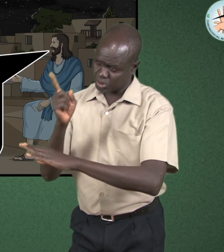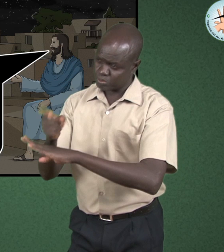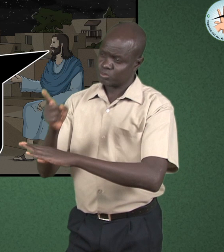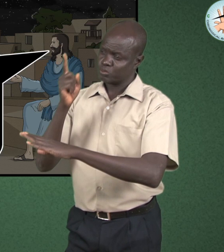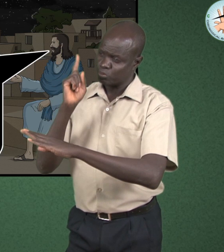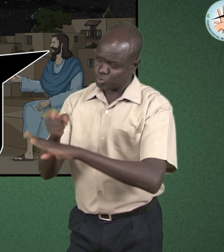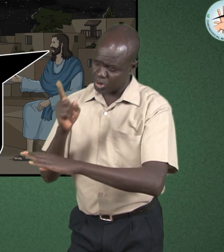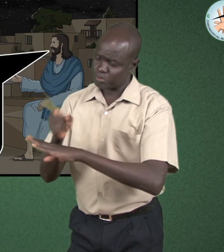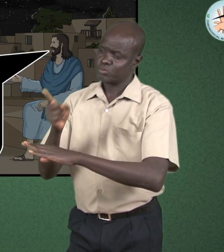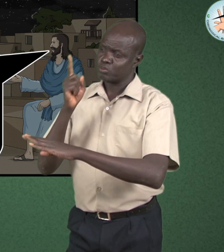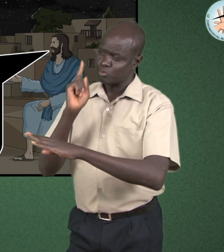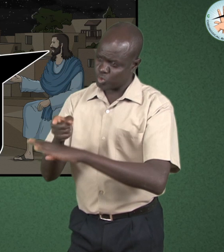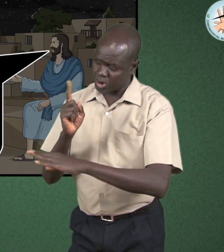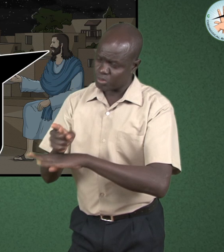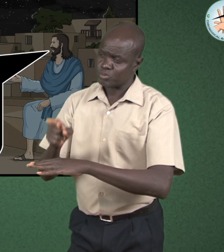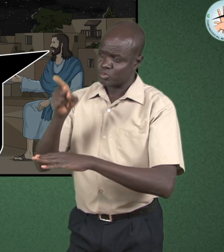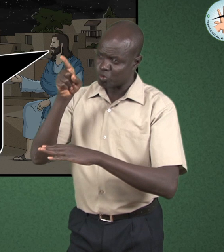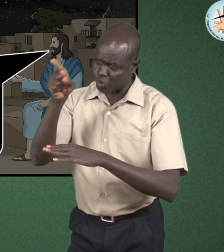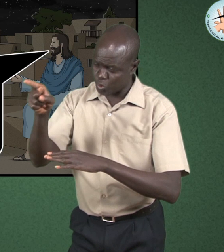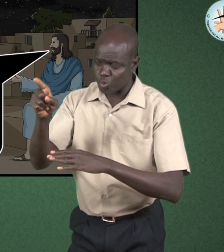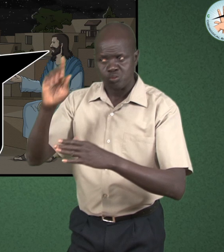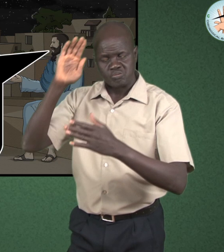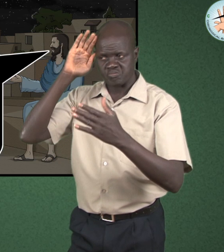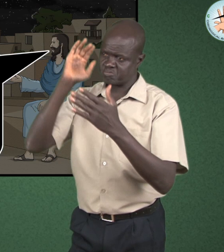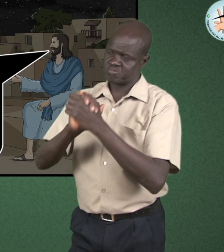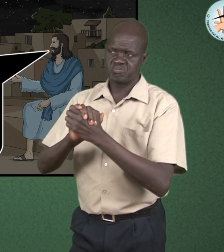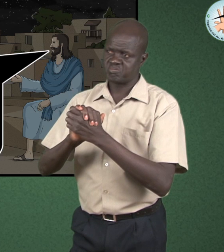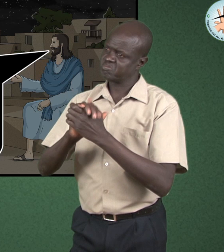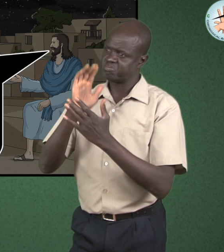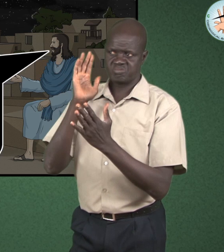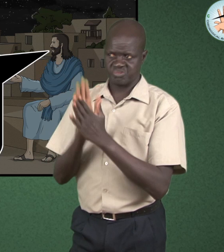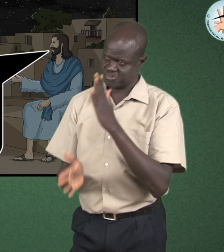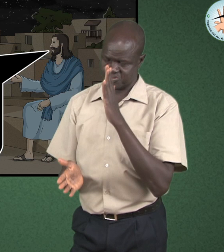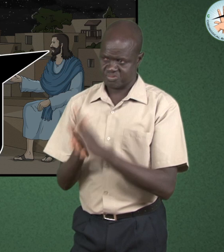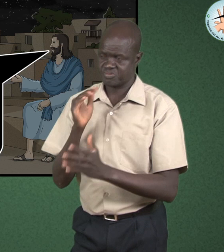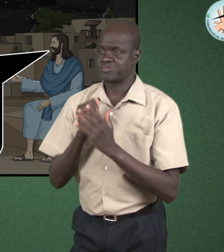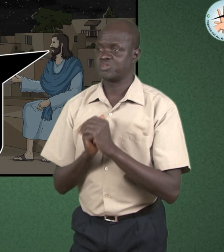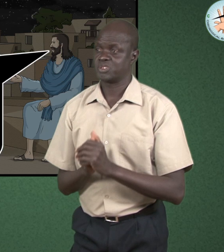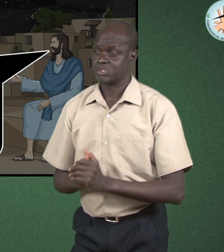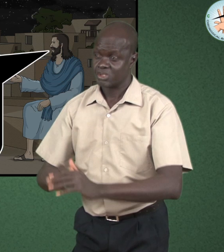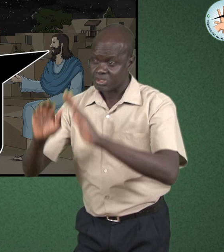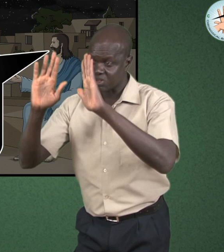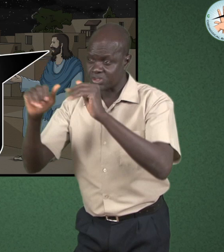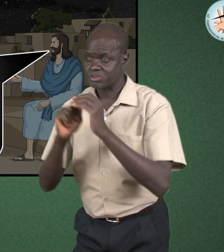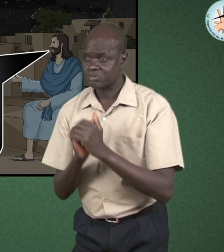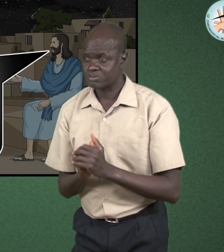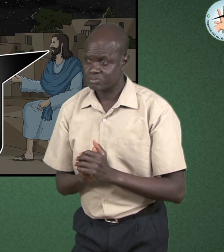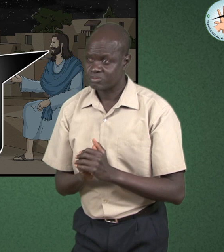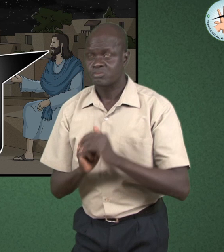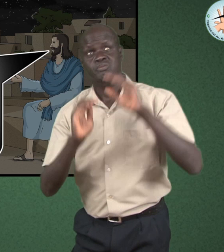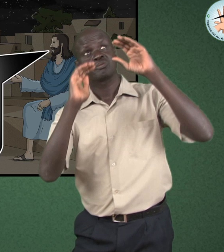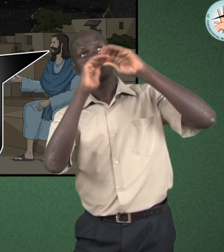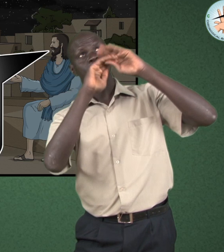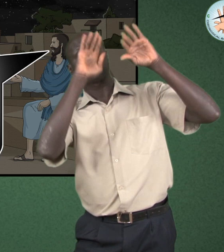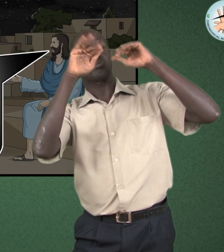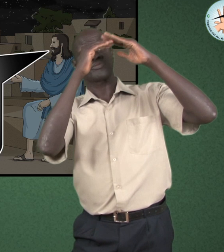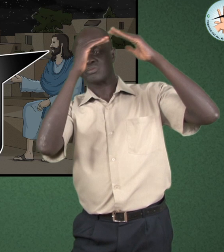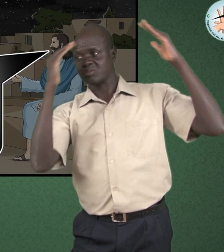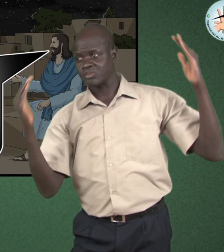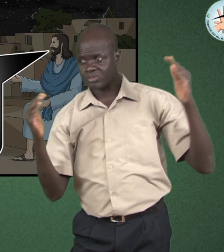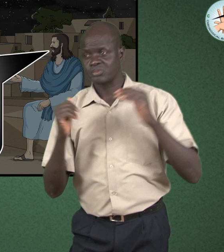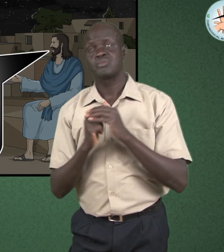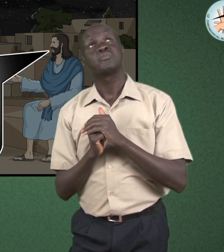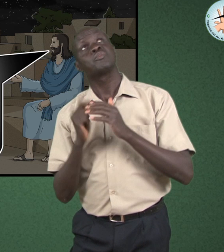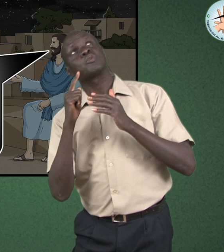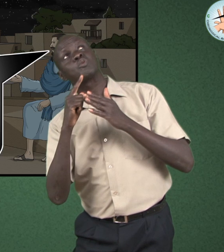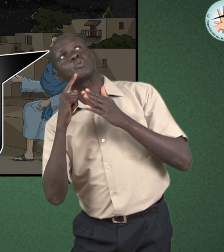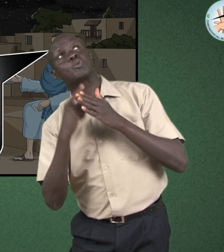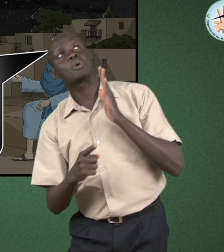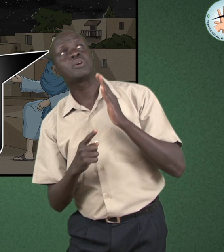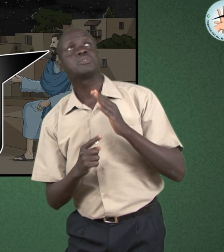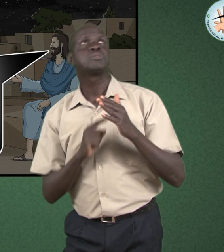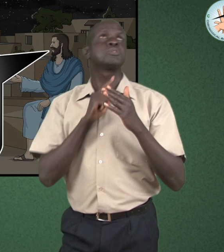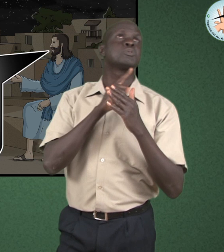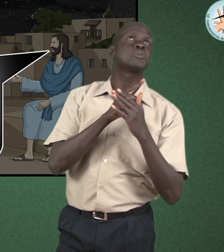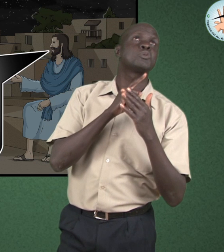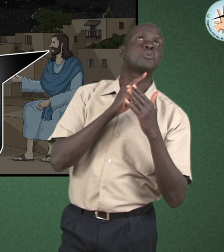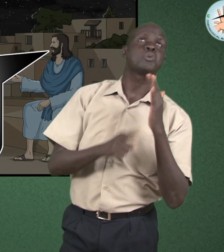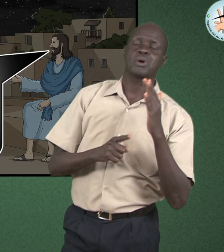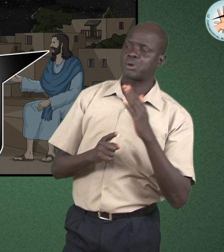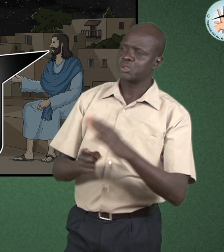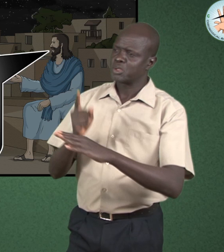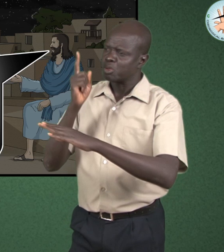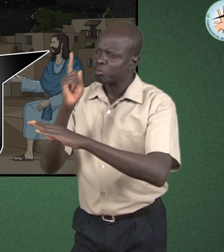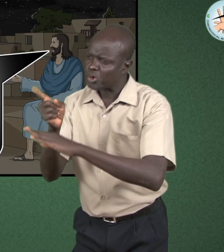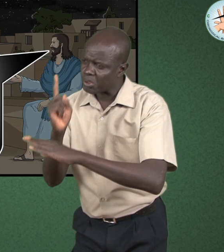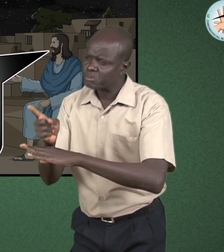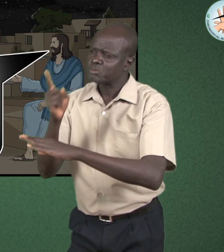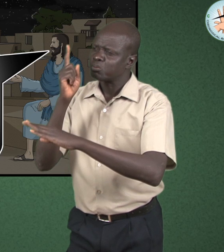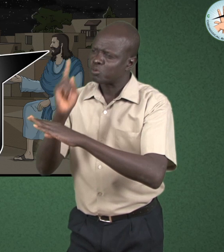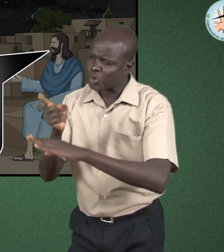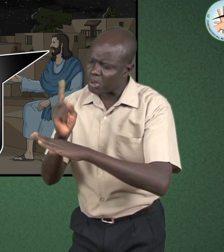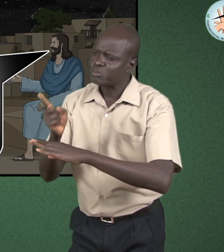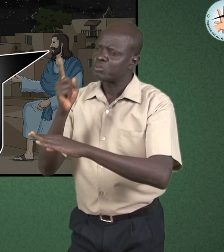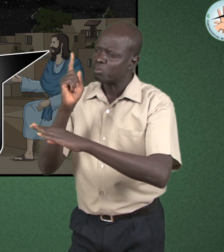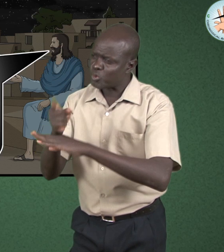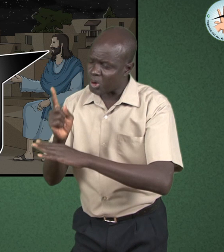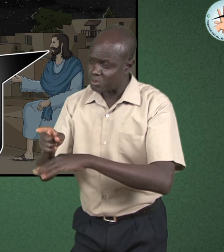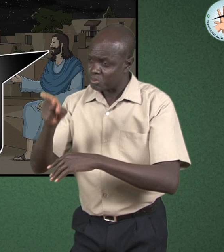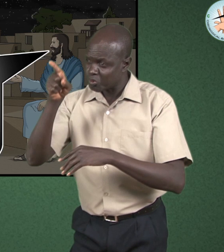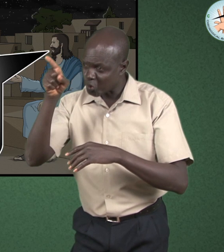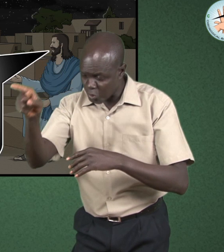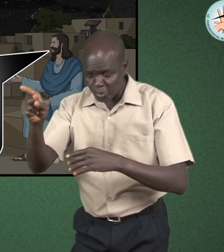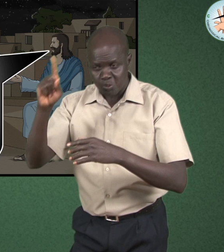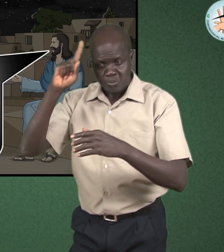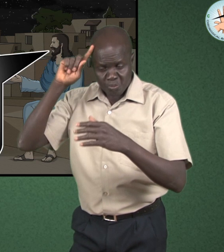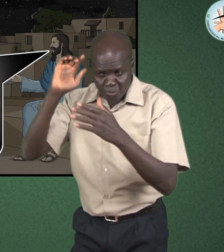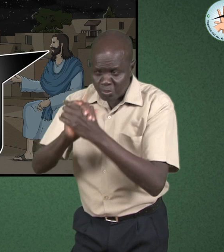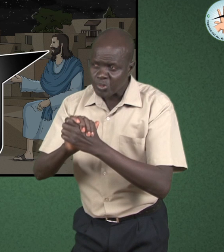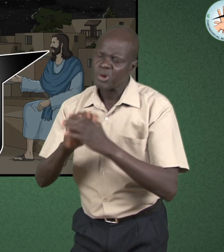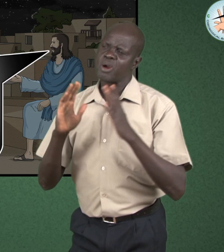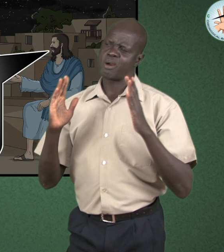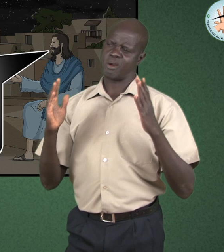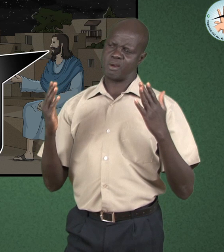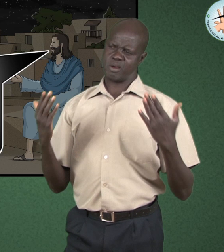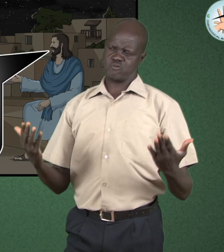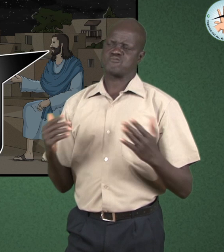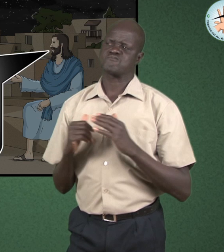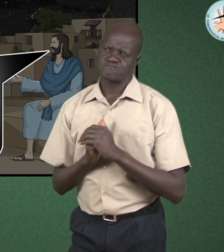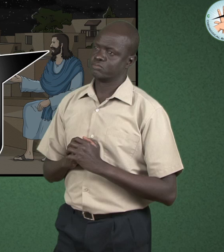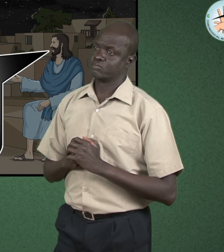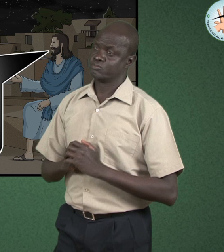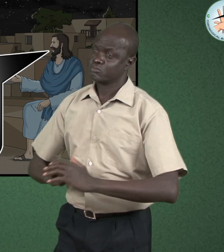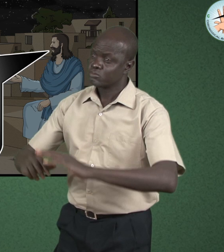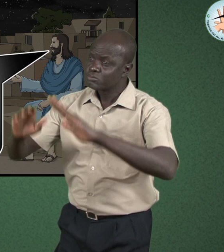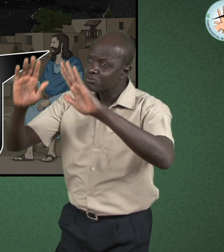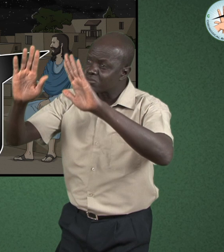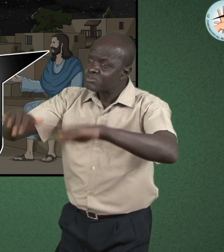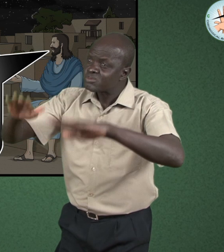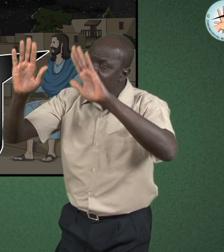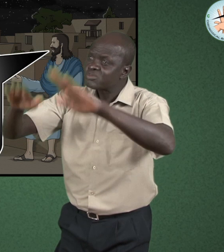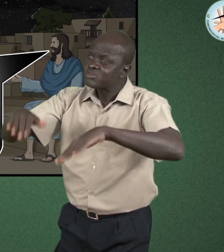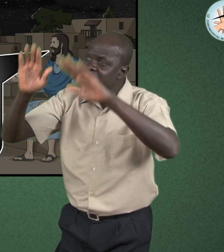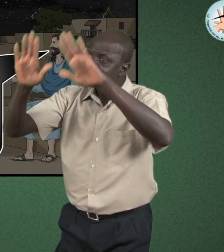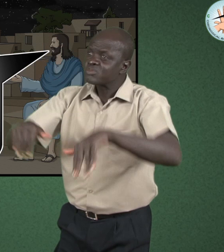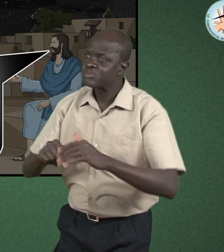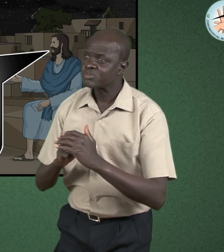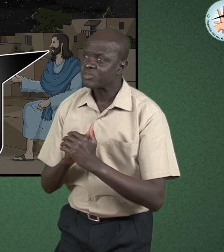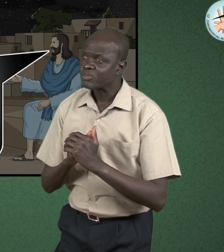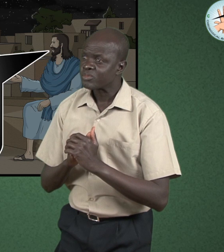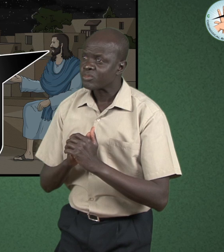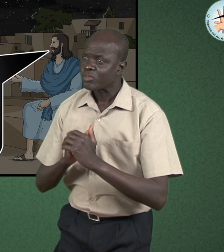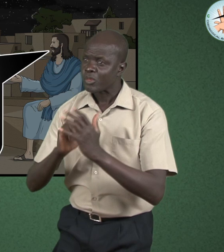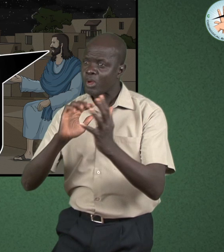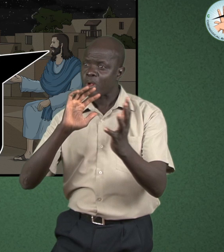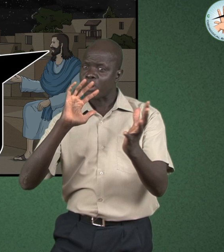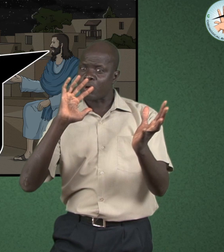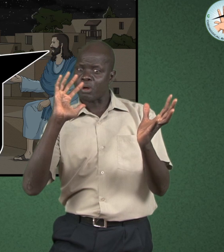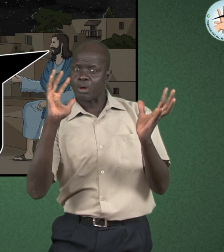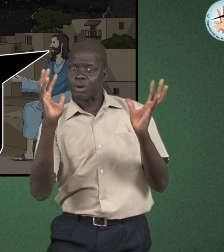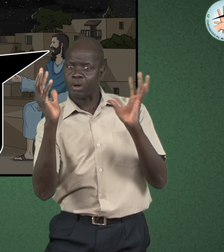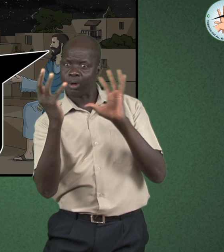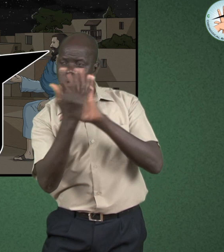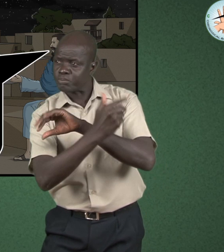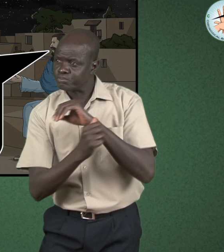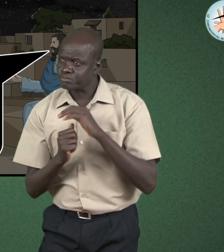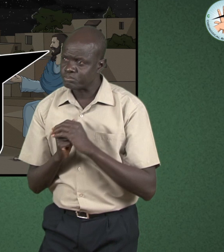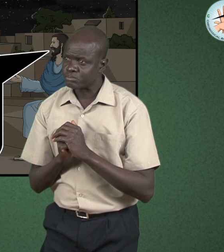No one has ascended into heaven except the One who descended from heaven—the Son of Man. Just as Moses lifted up the snake in the wilderness, so the Son of Man must be lifted up, that everyone who believes in Him may have eternal life.